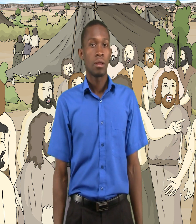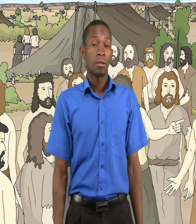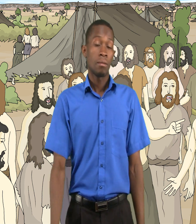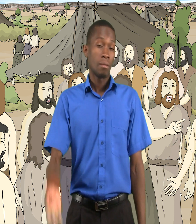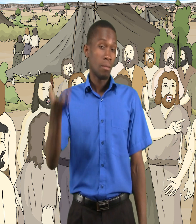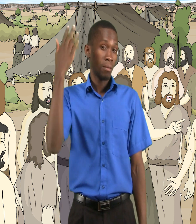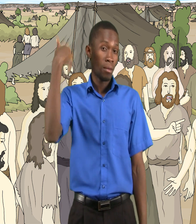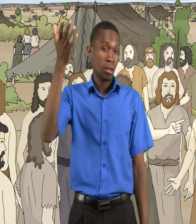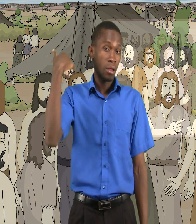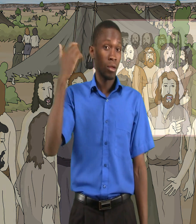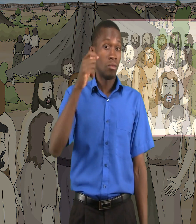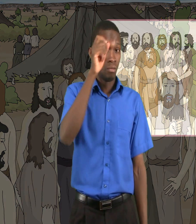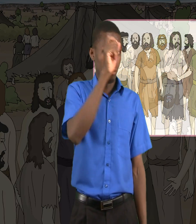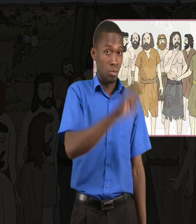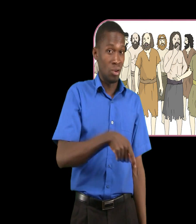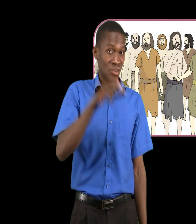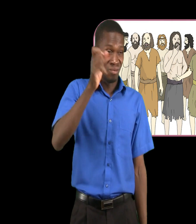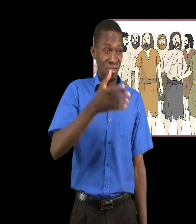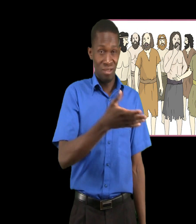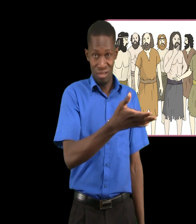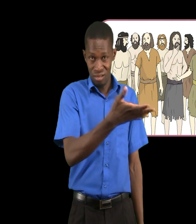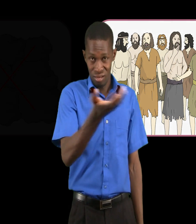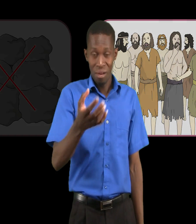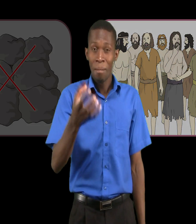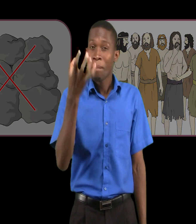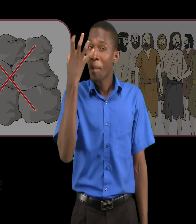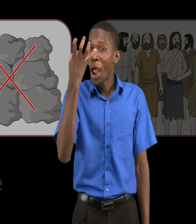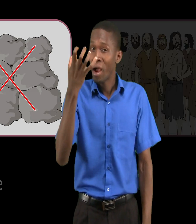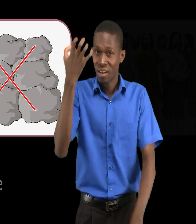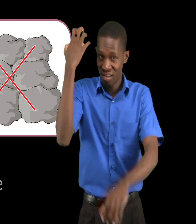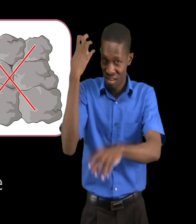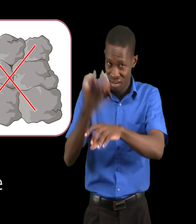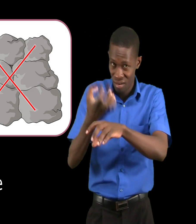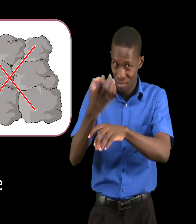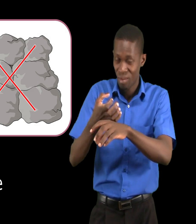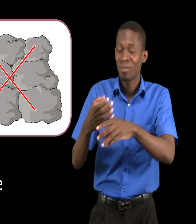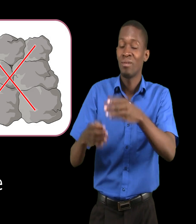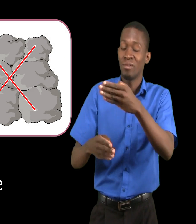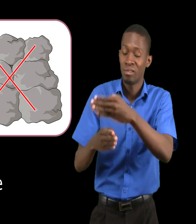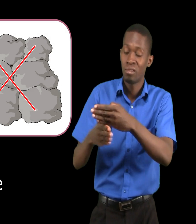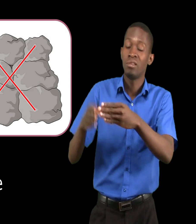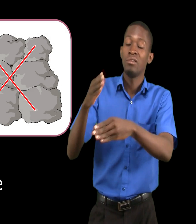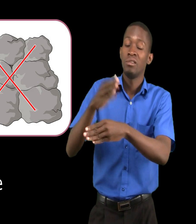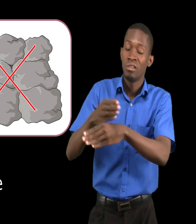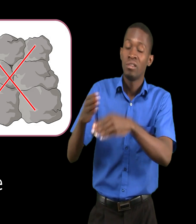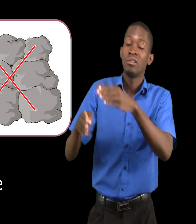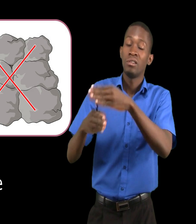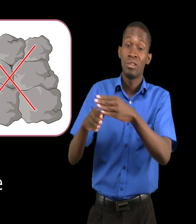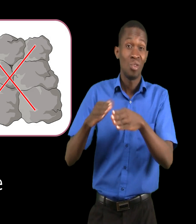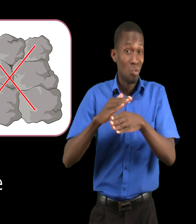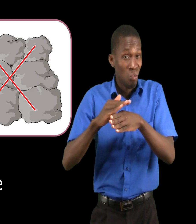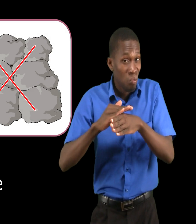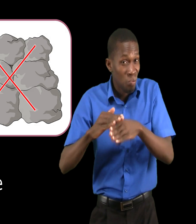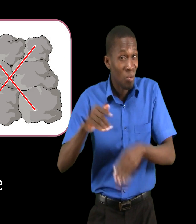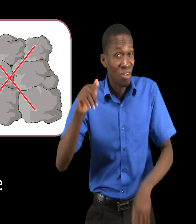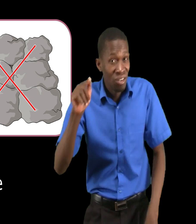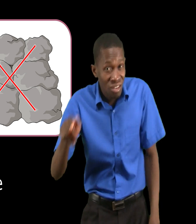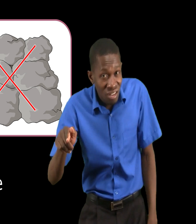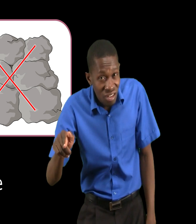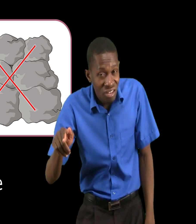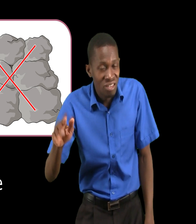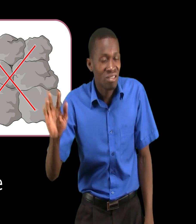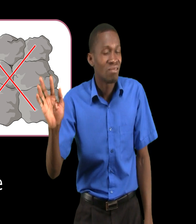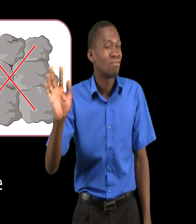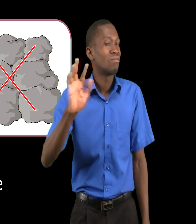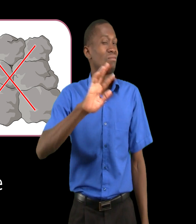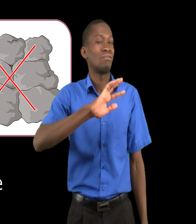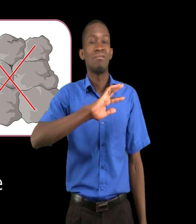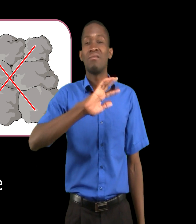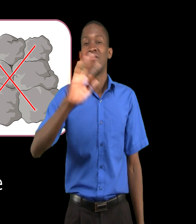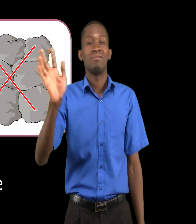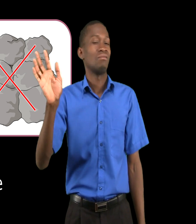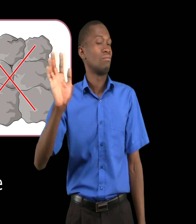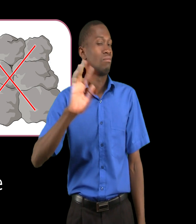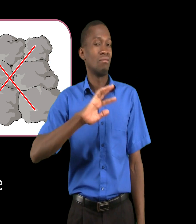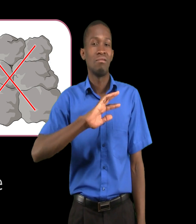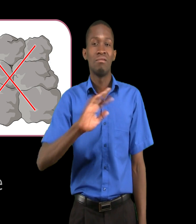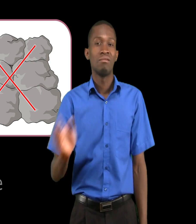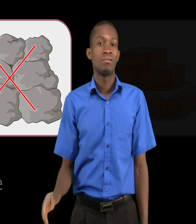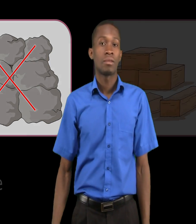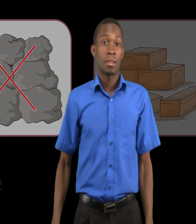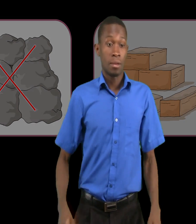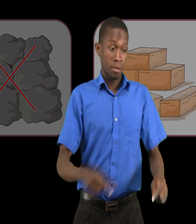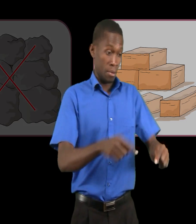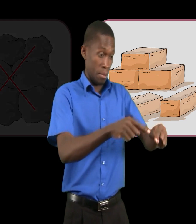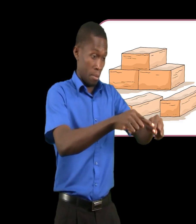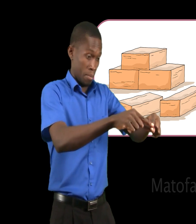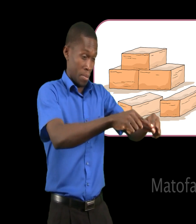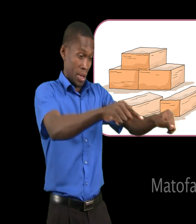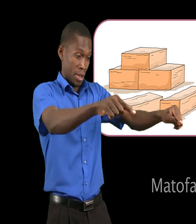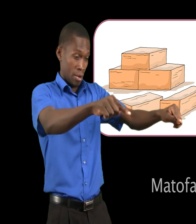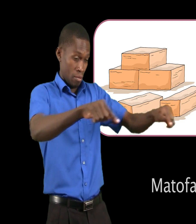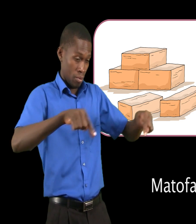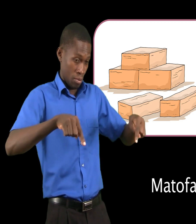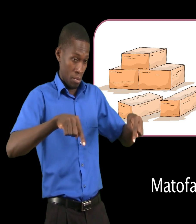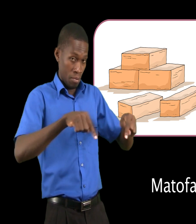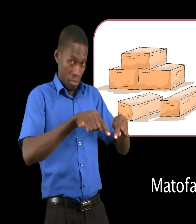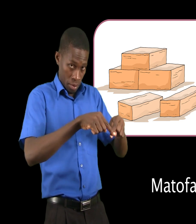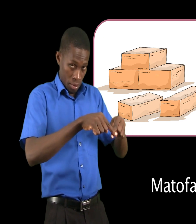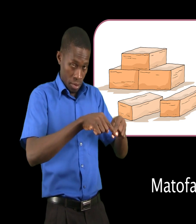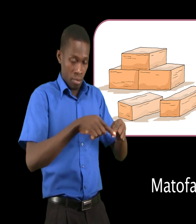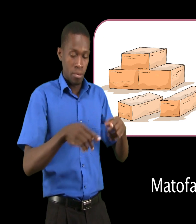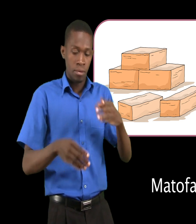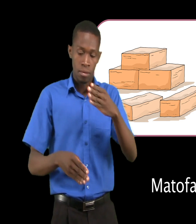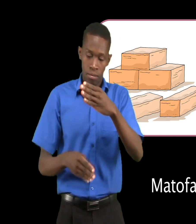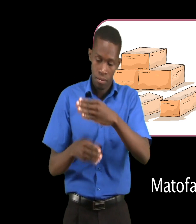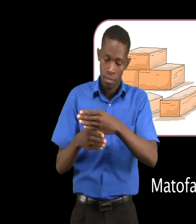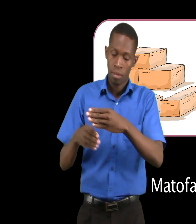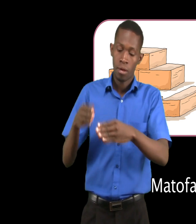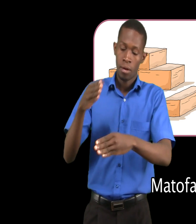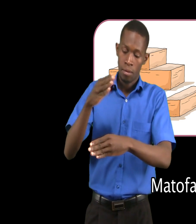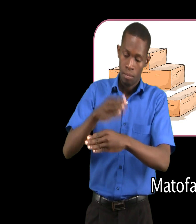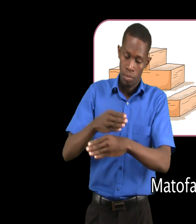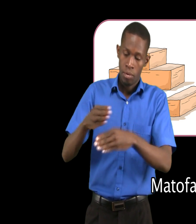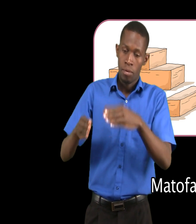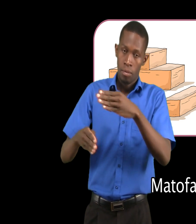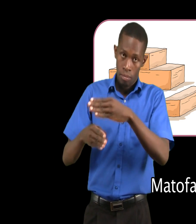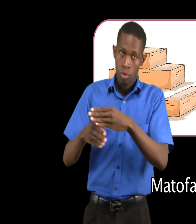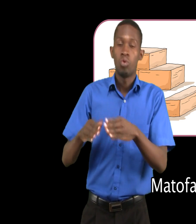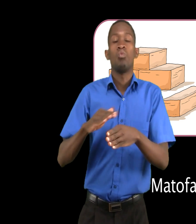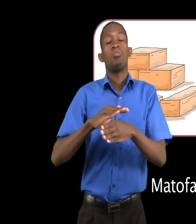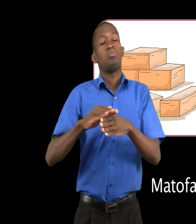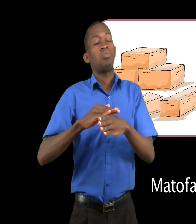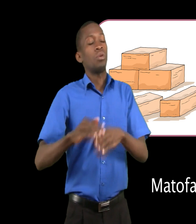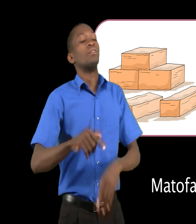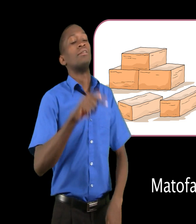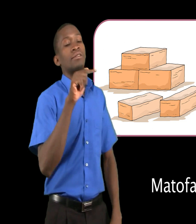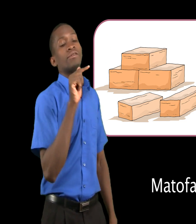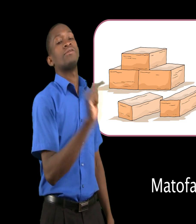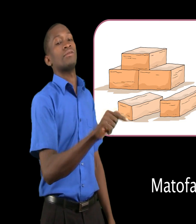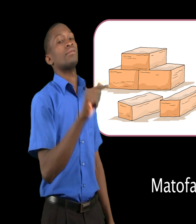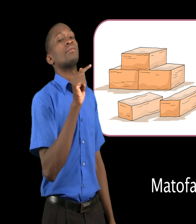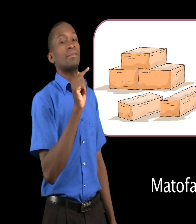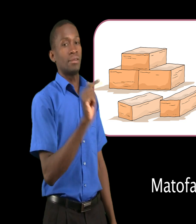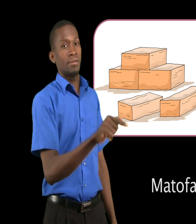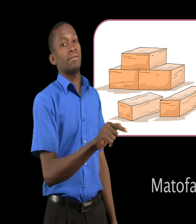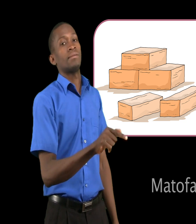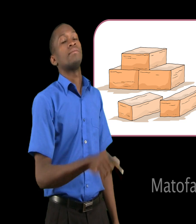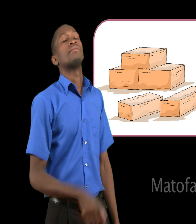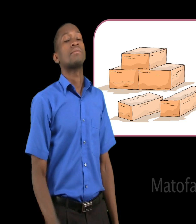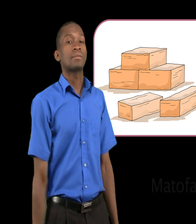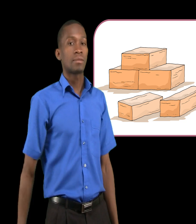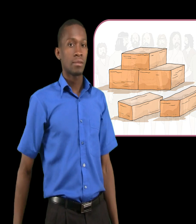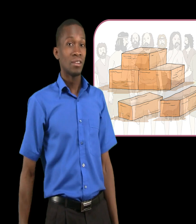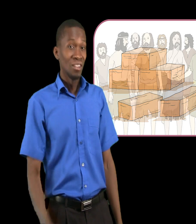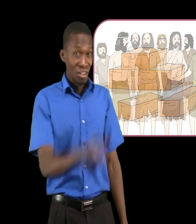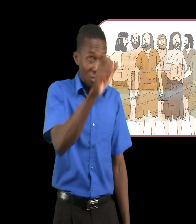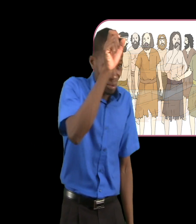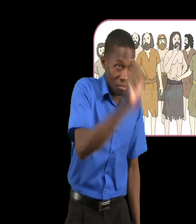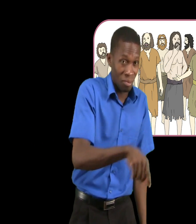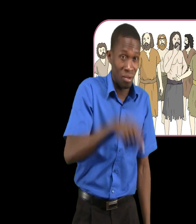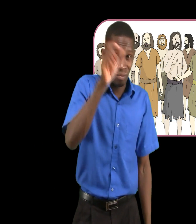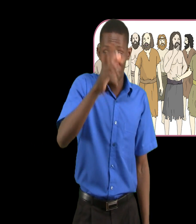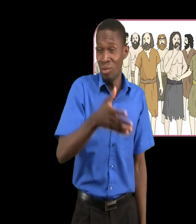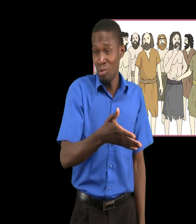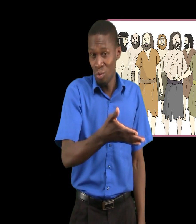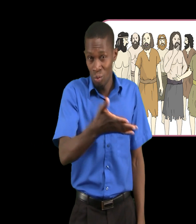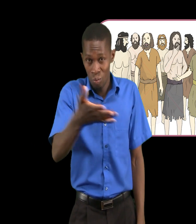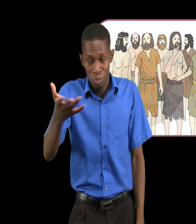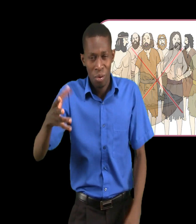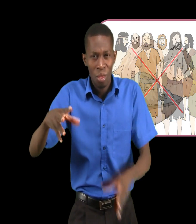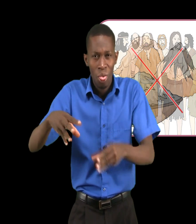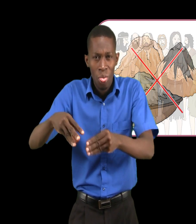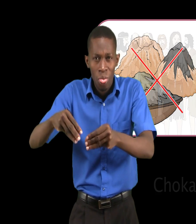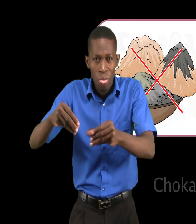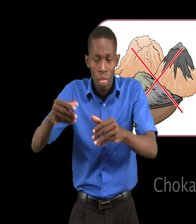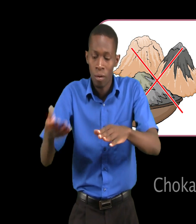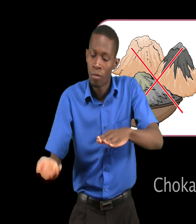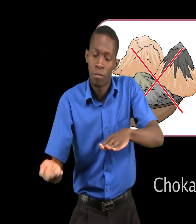So they used brick instead of stone, and tar instead of mortar.